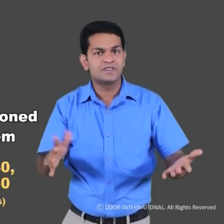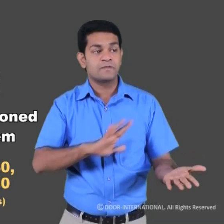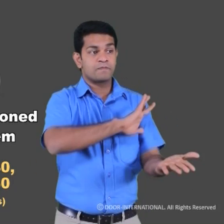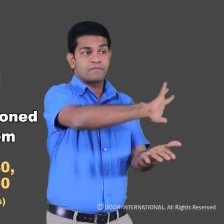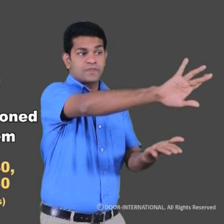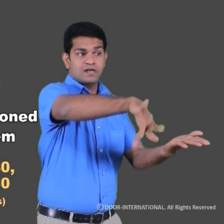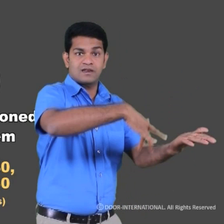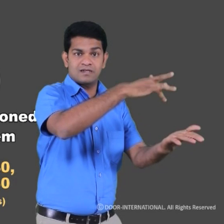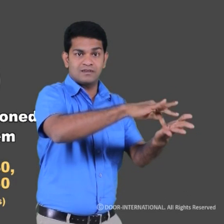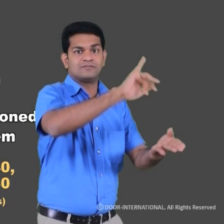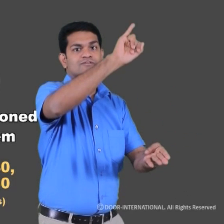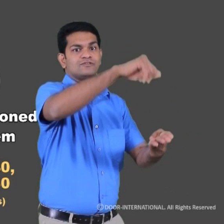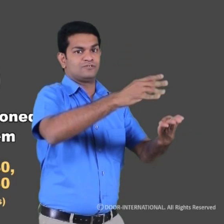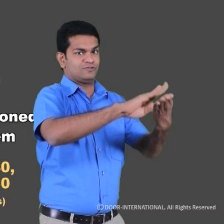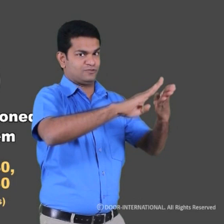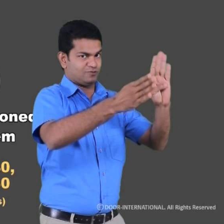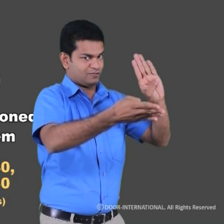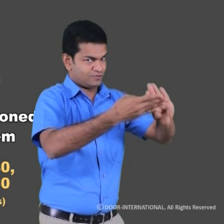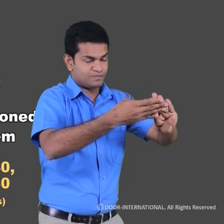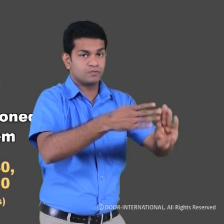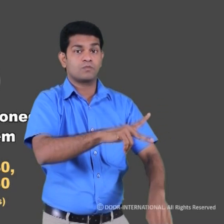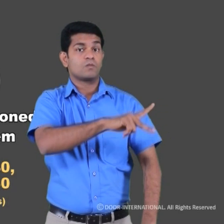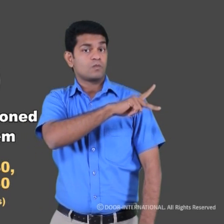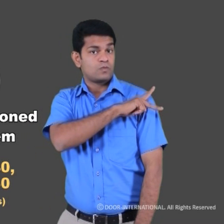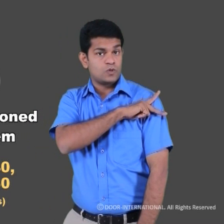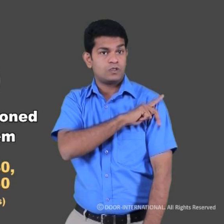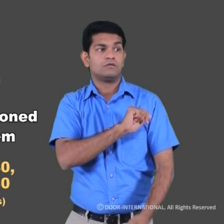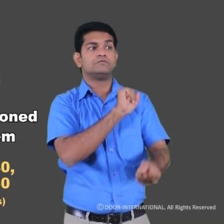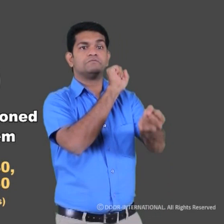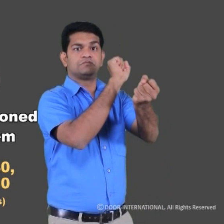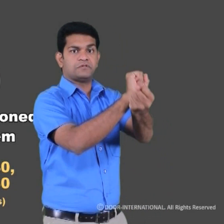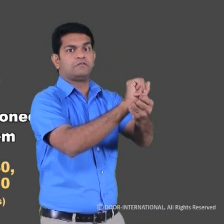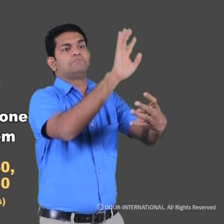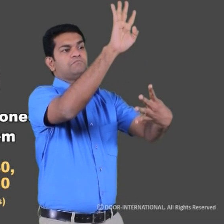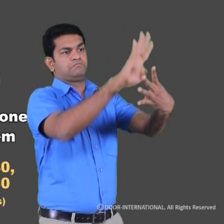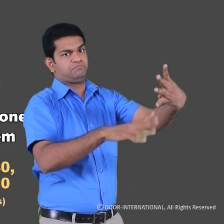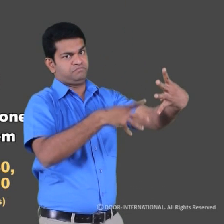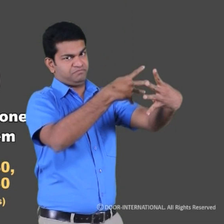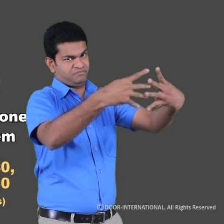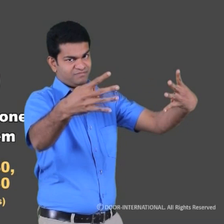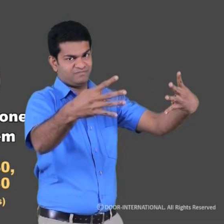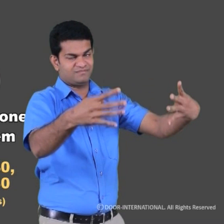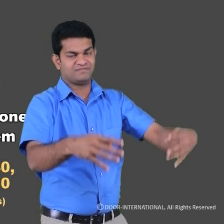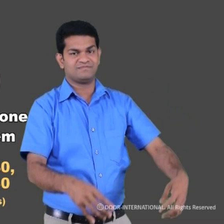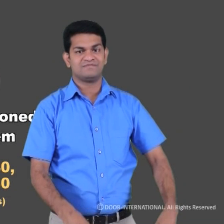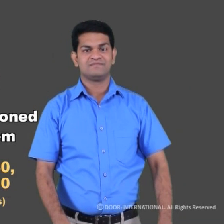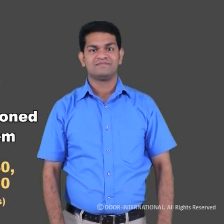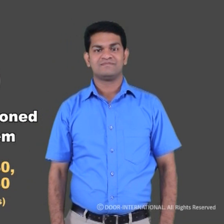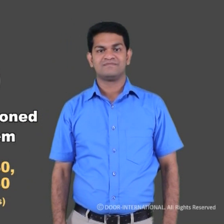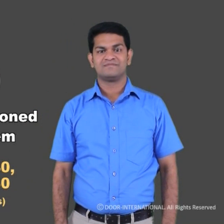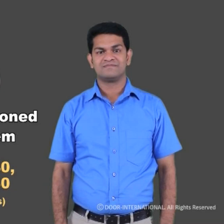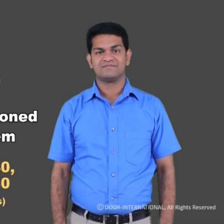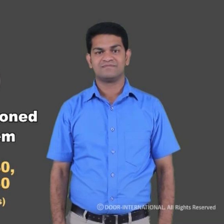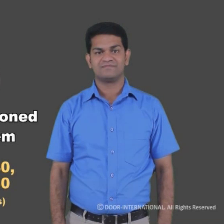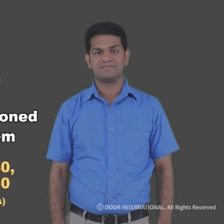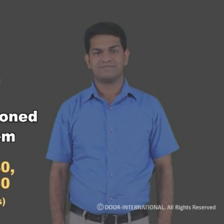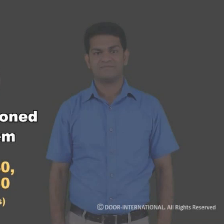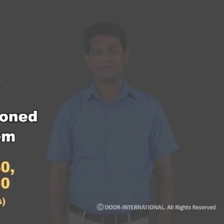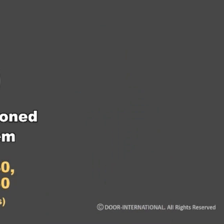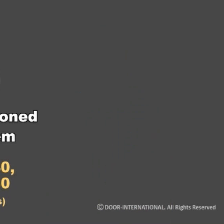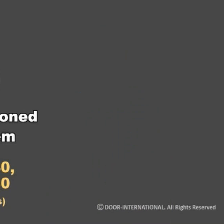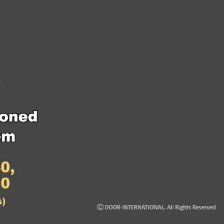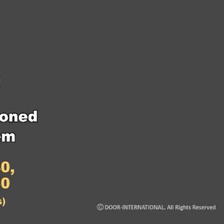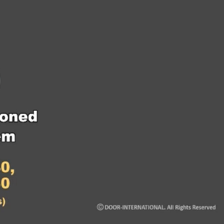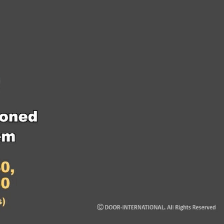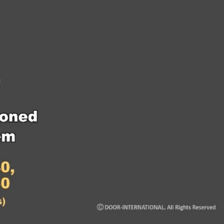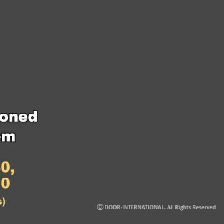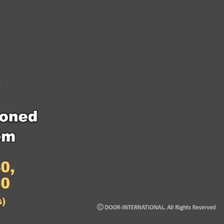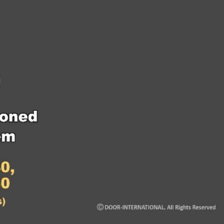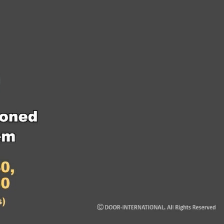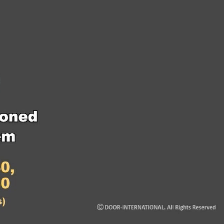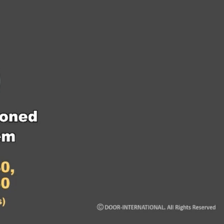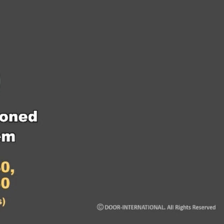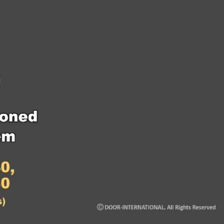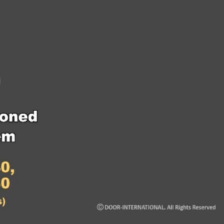Paul is imprisoned in Jerusalem